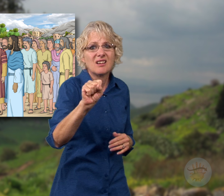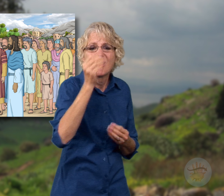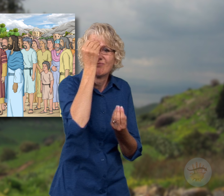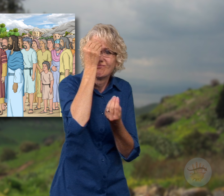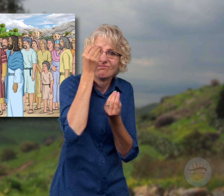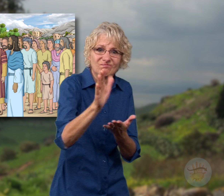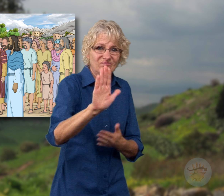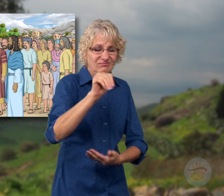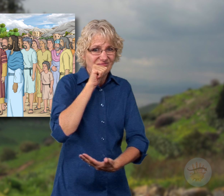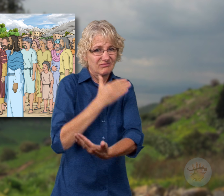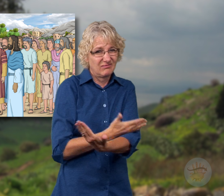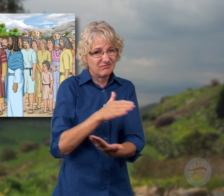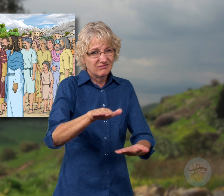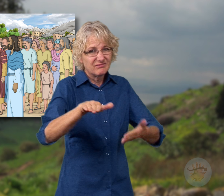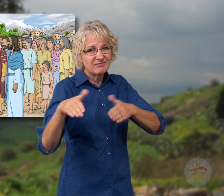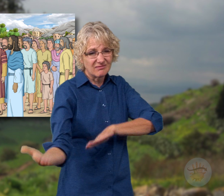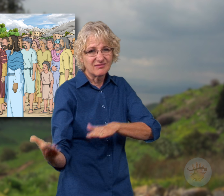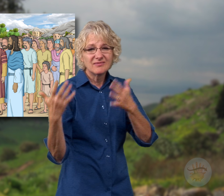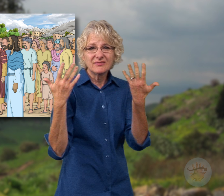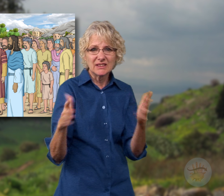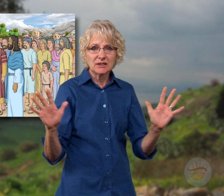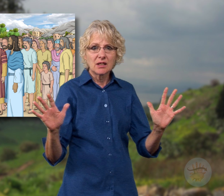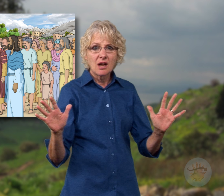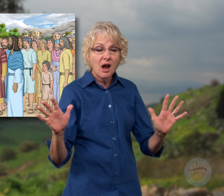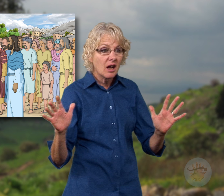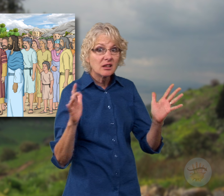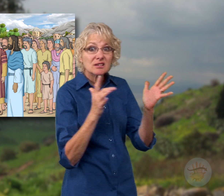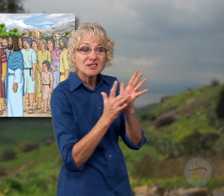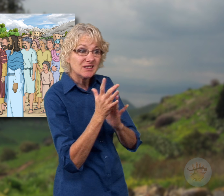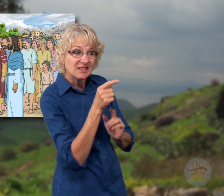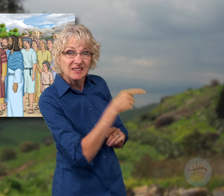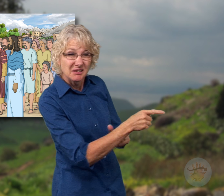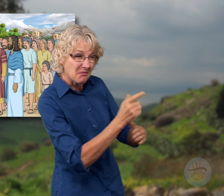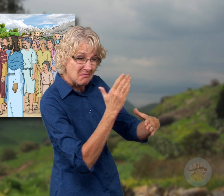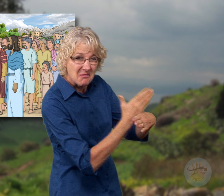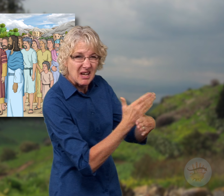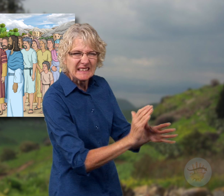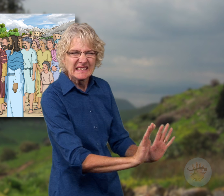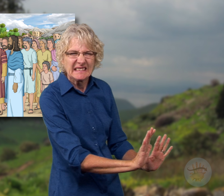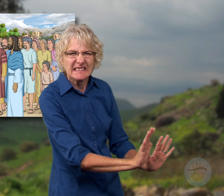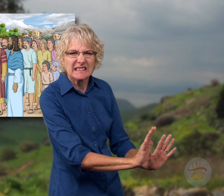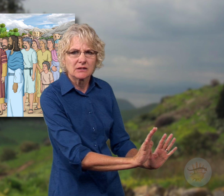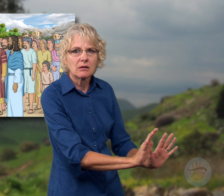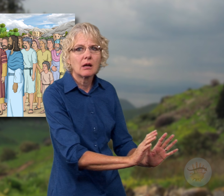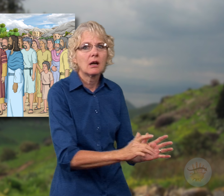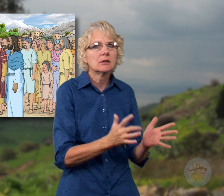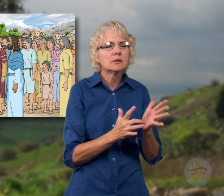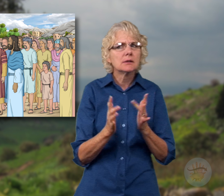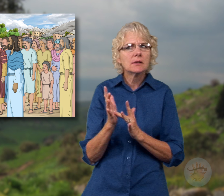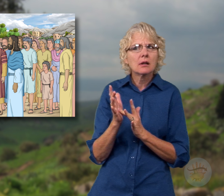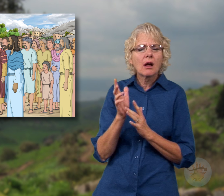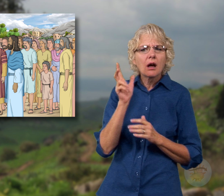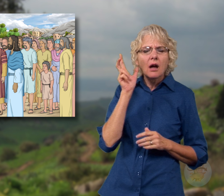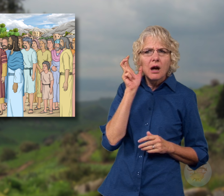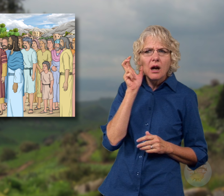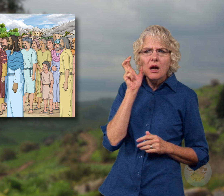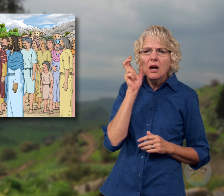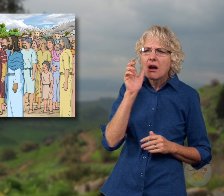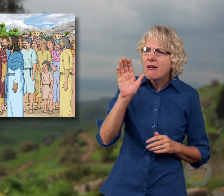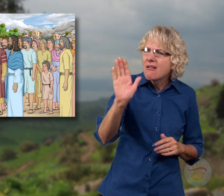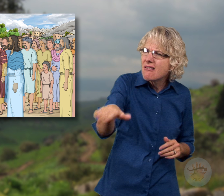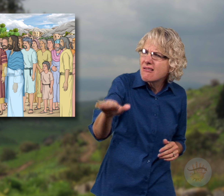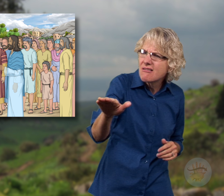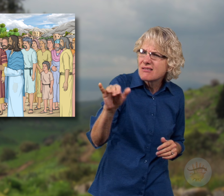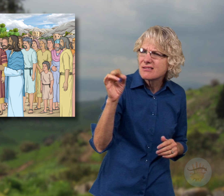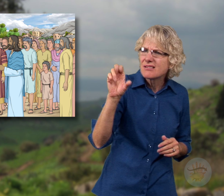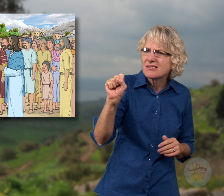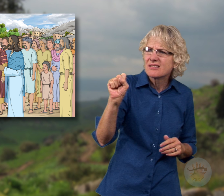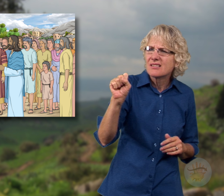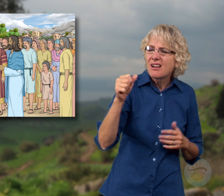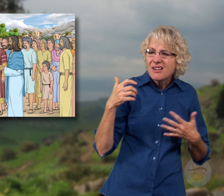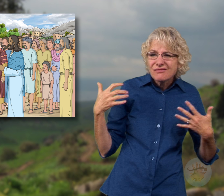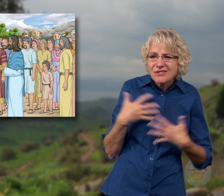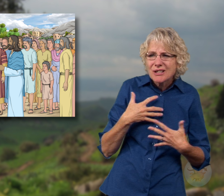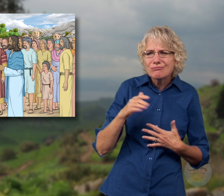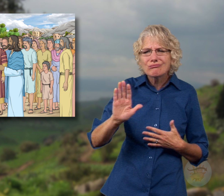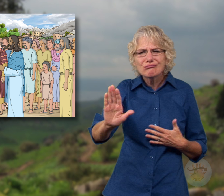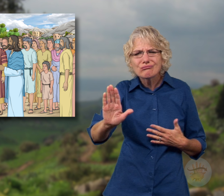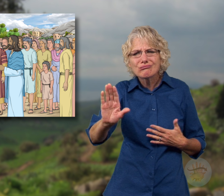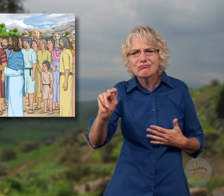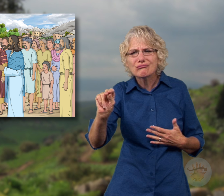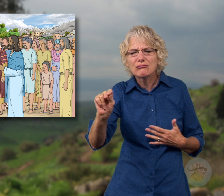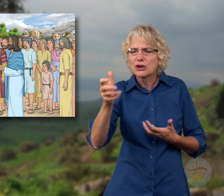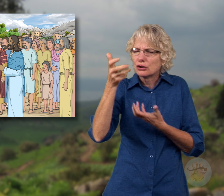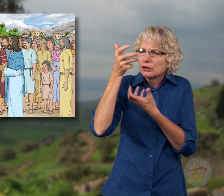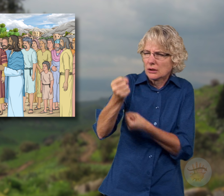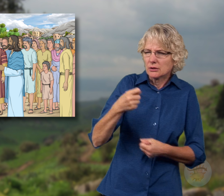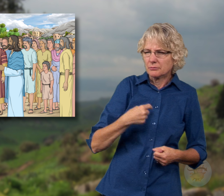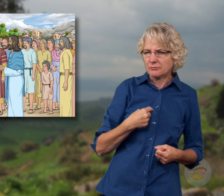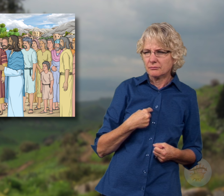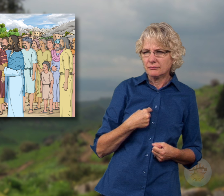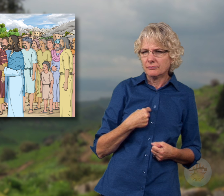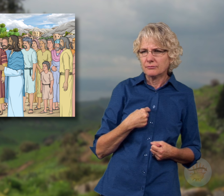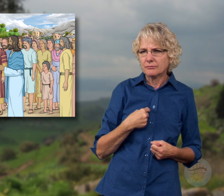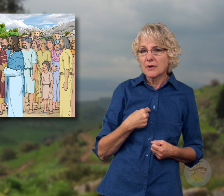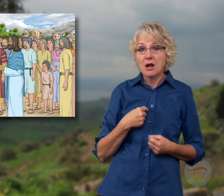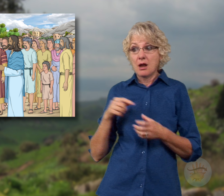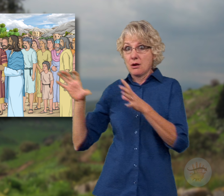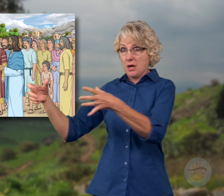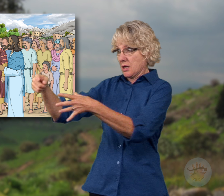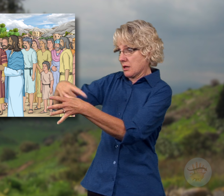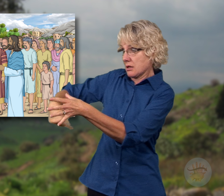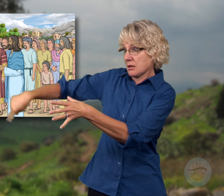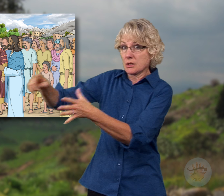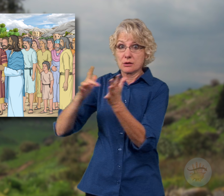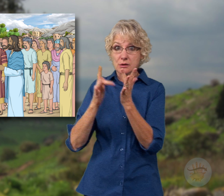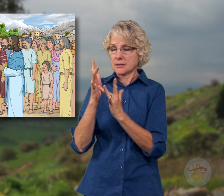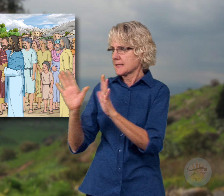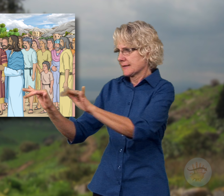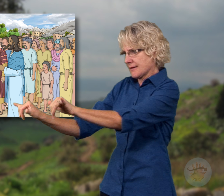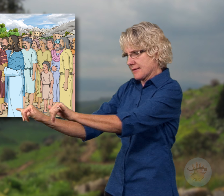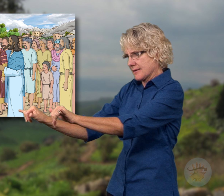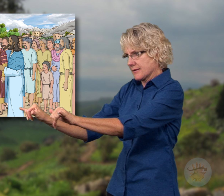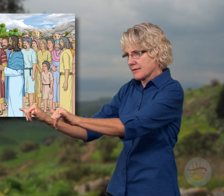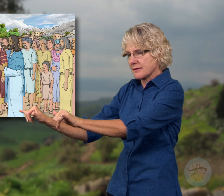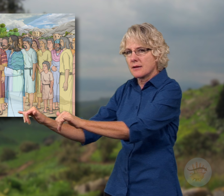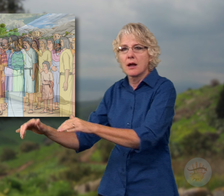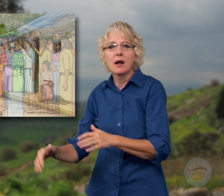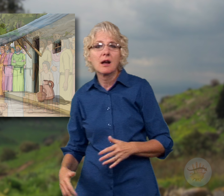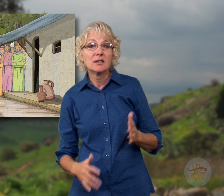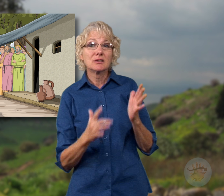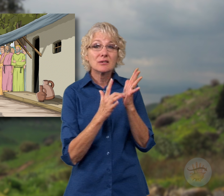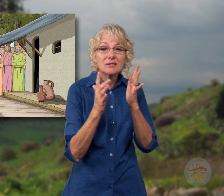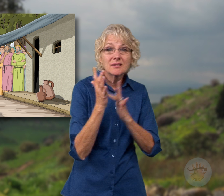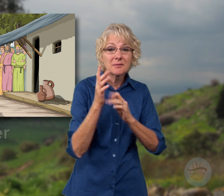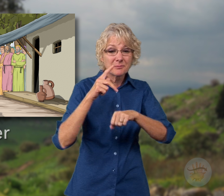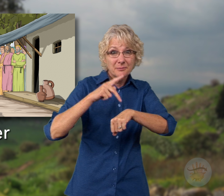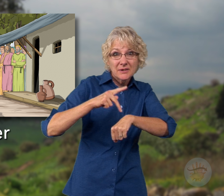why bother the Teacher anymore?” But Jesus overheard their conversation and said to Jairus, “Do not be afraid;